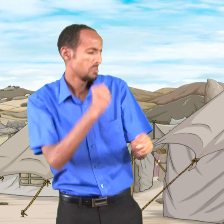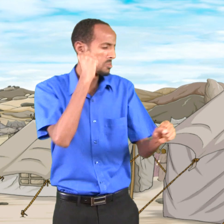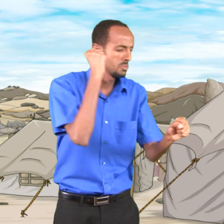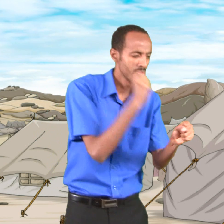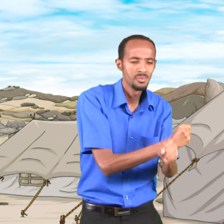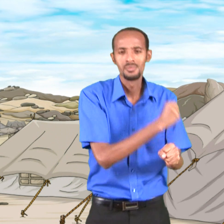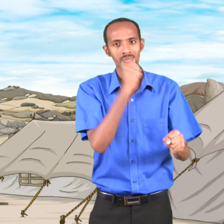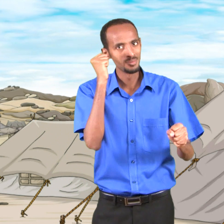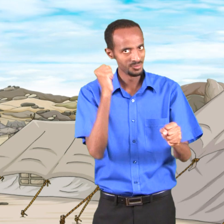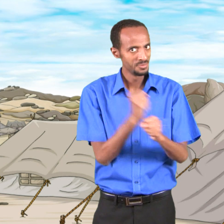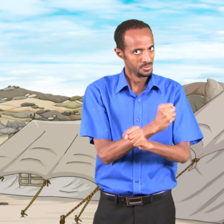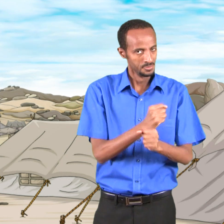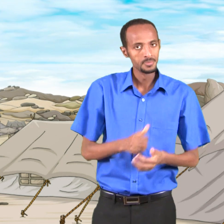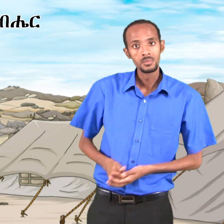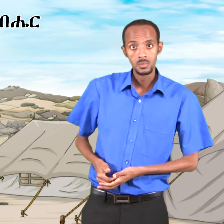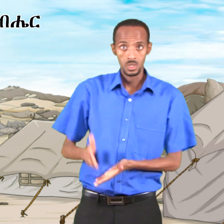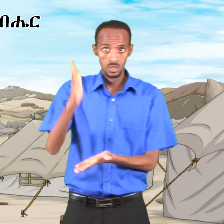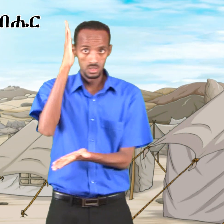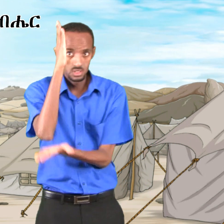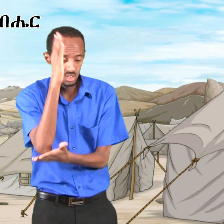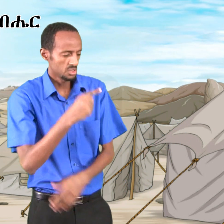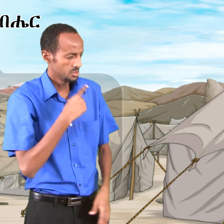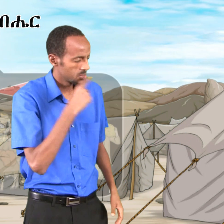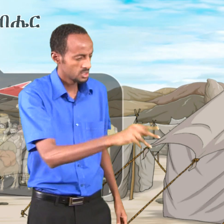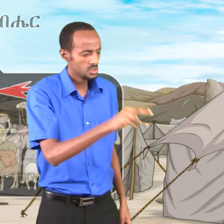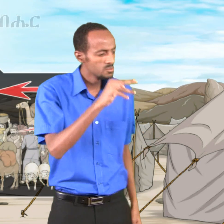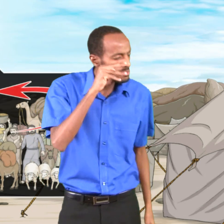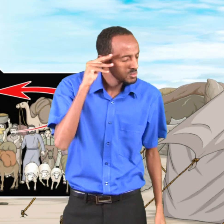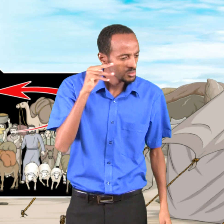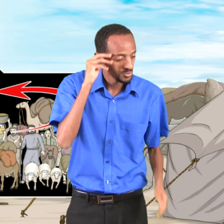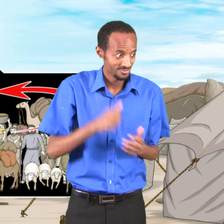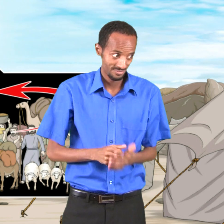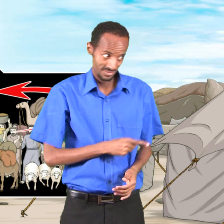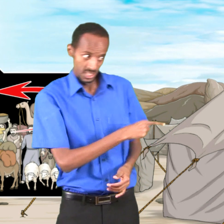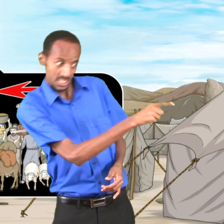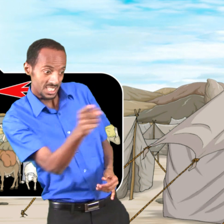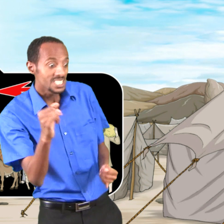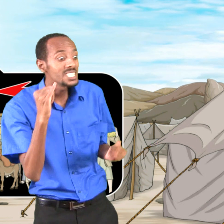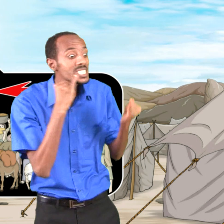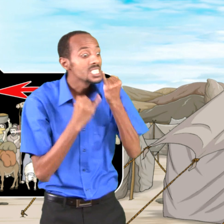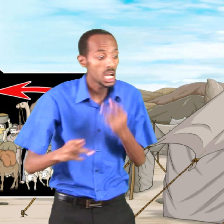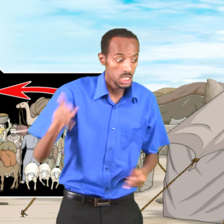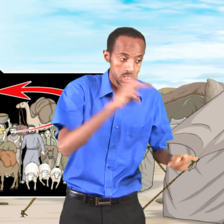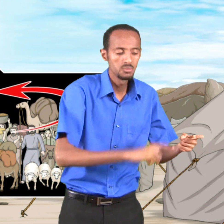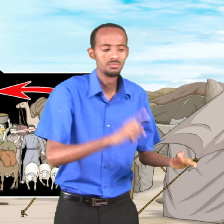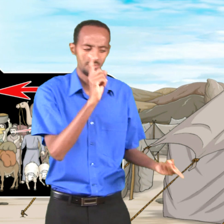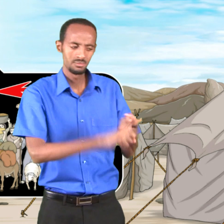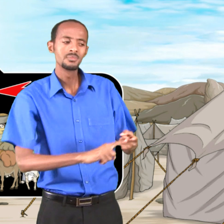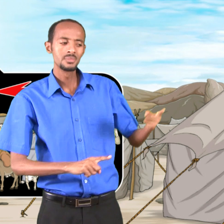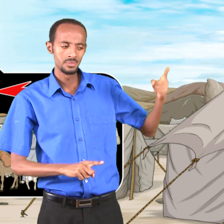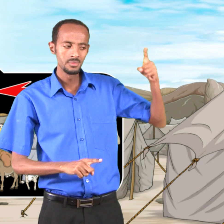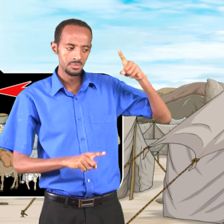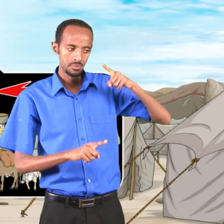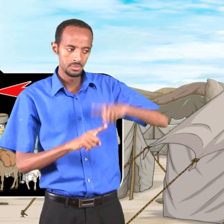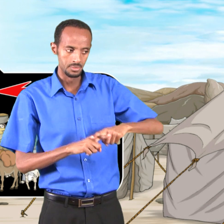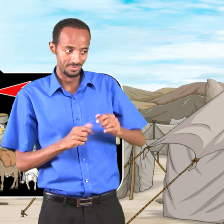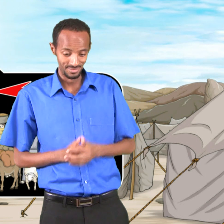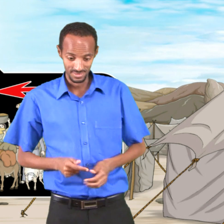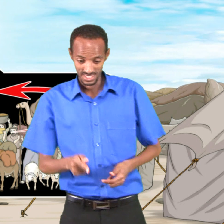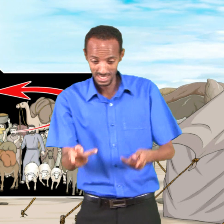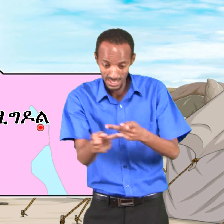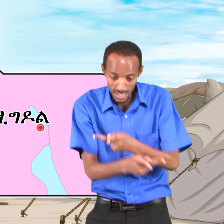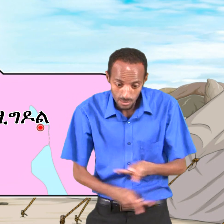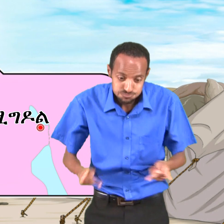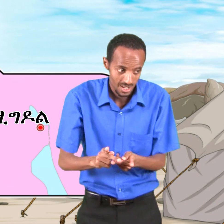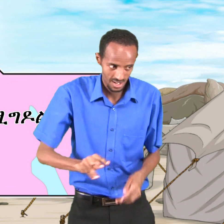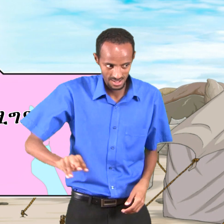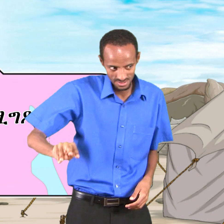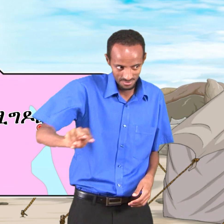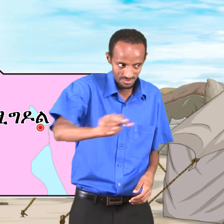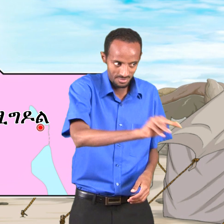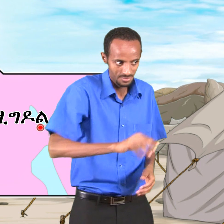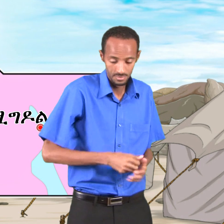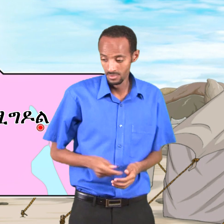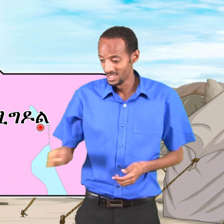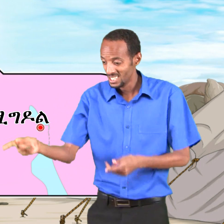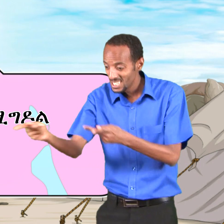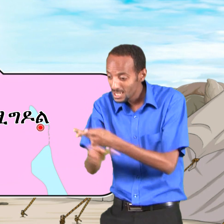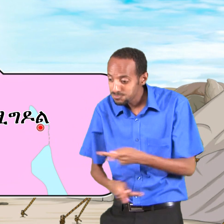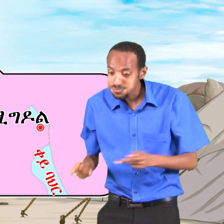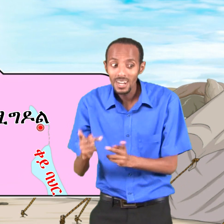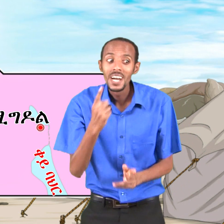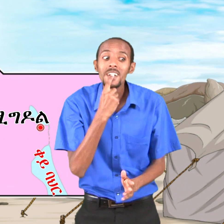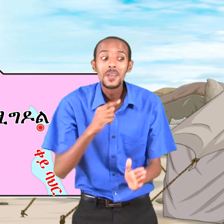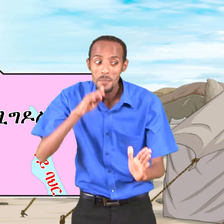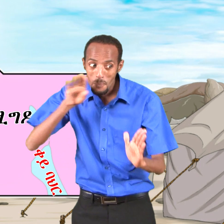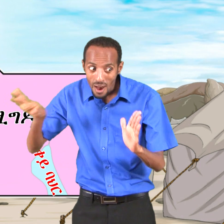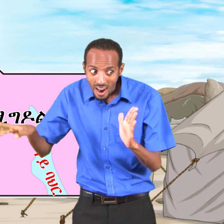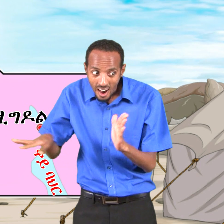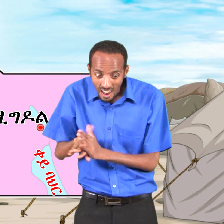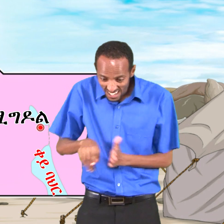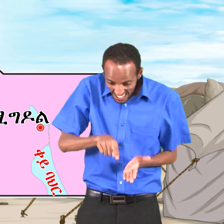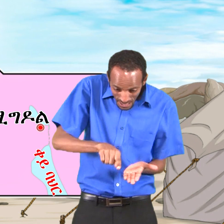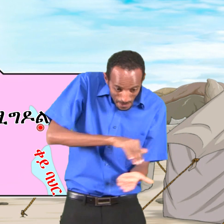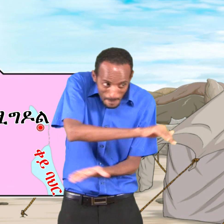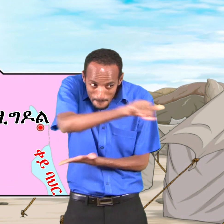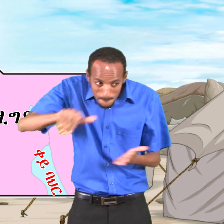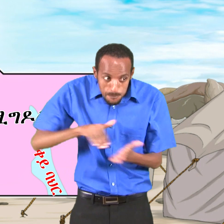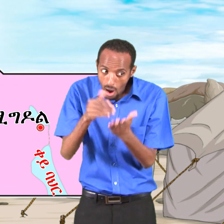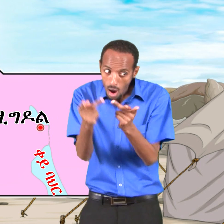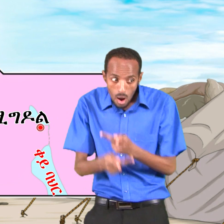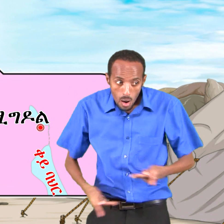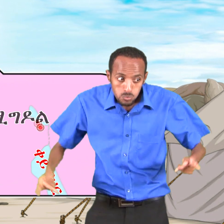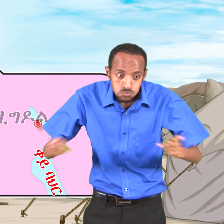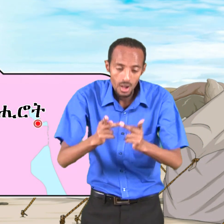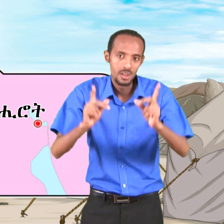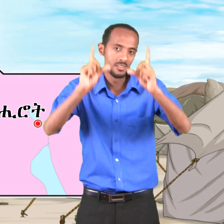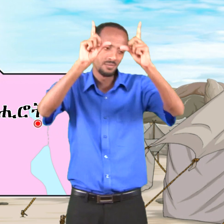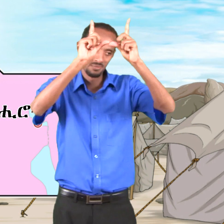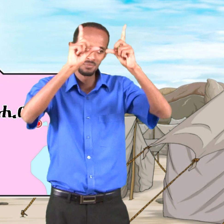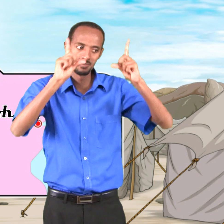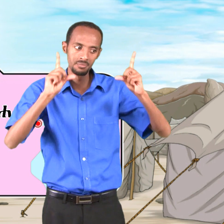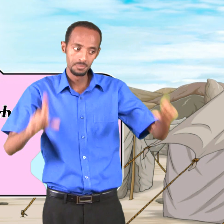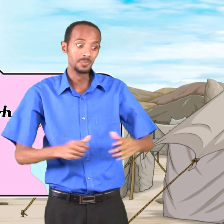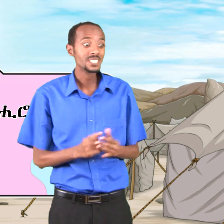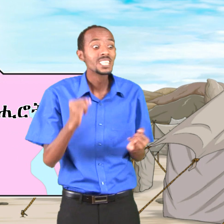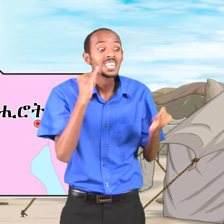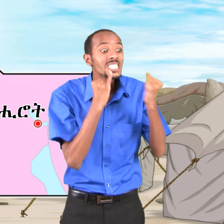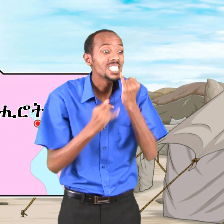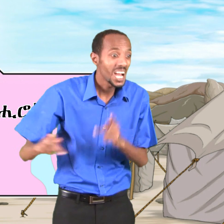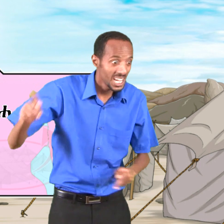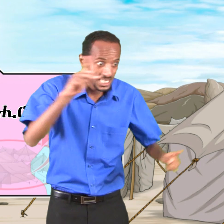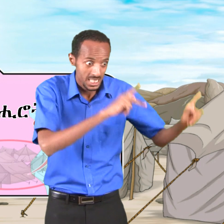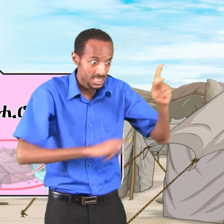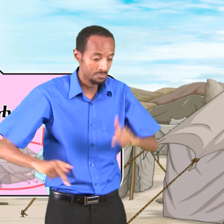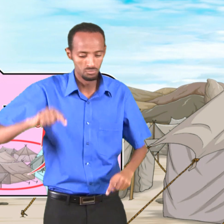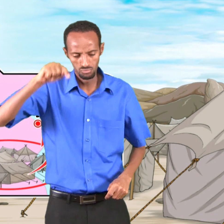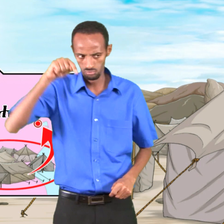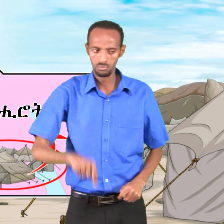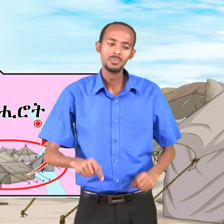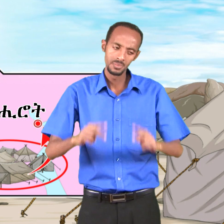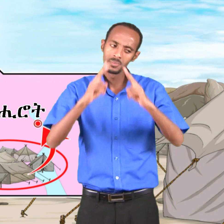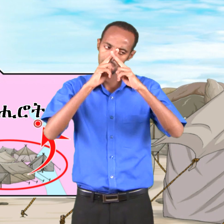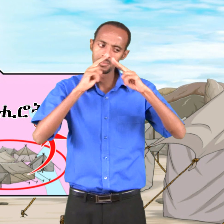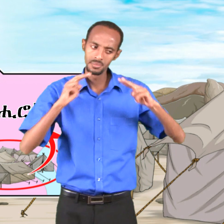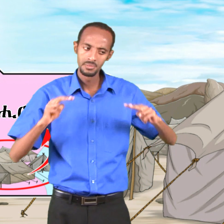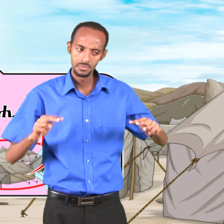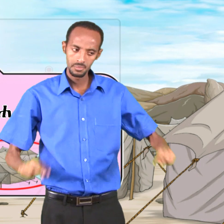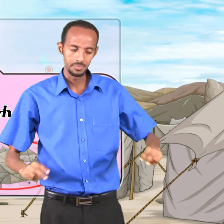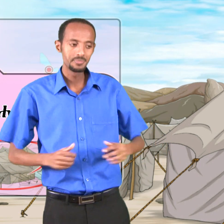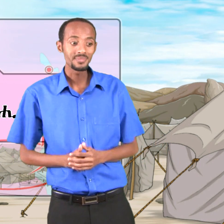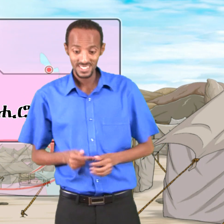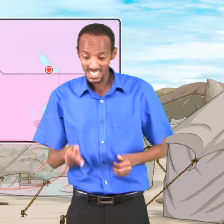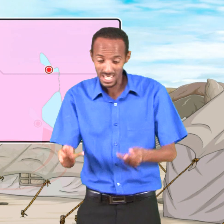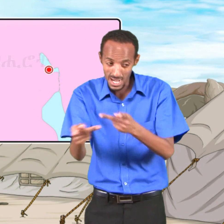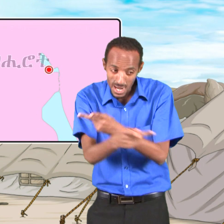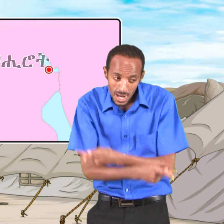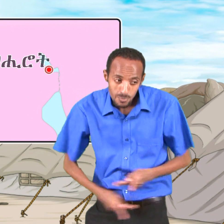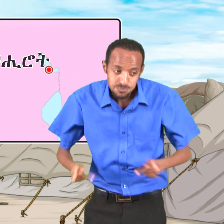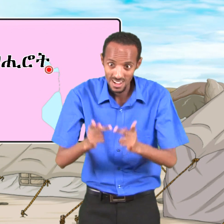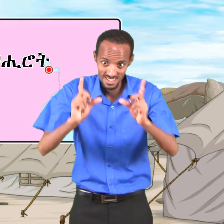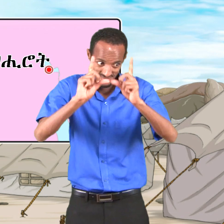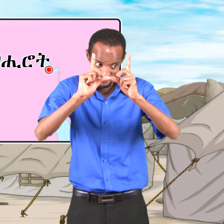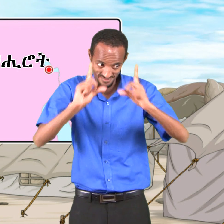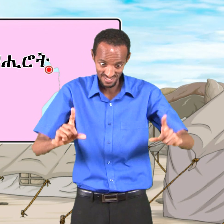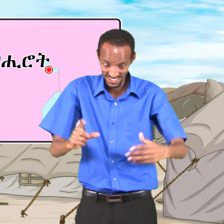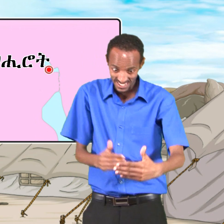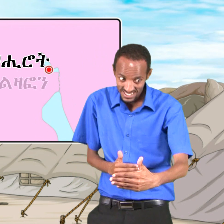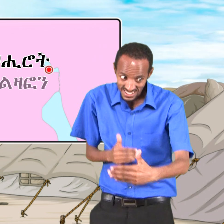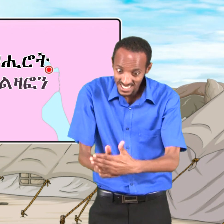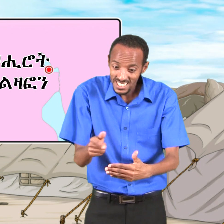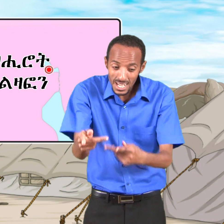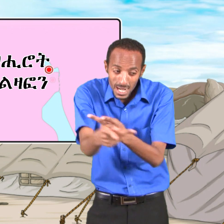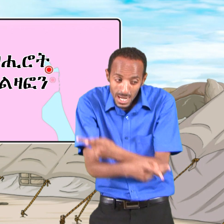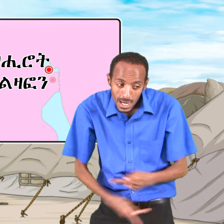Then the LORD said to Moses, “Tell the Israelites to turn back and encamp before Pi-hahiroth, between Migdol and the sea.